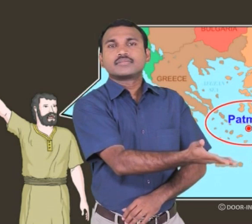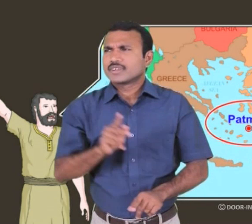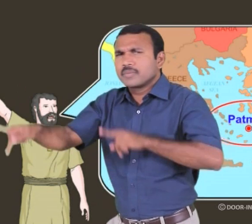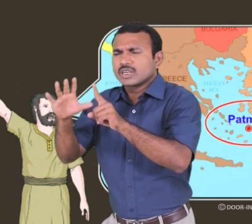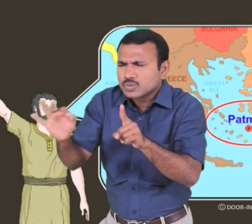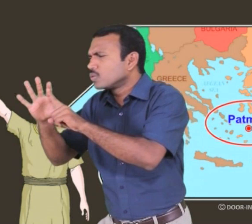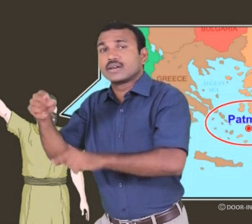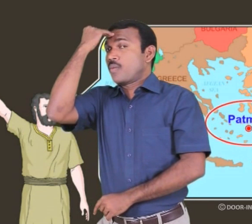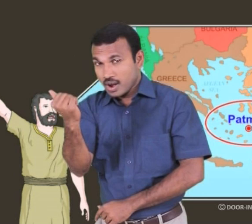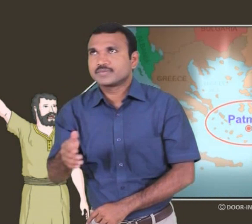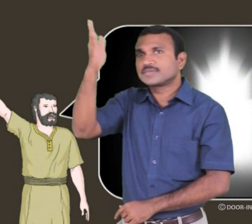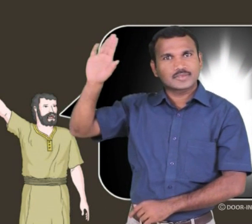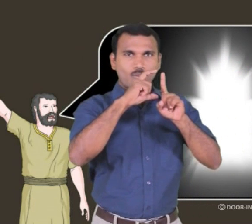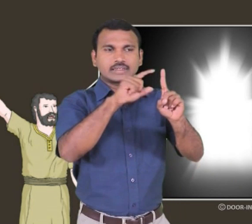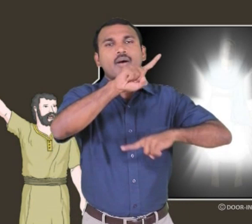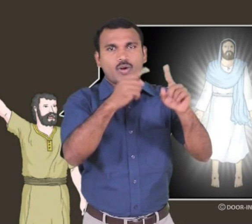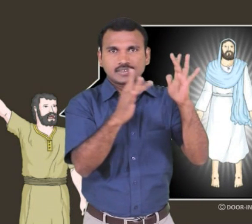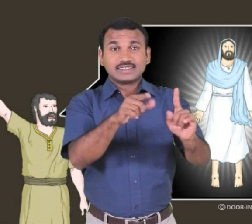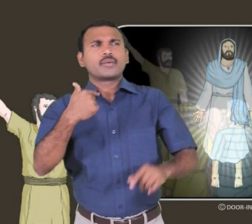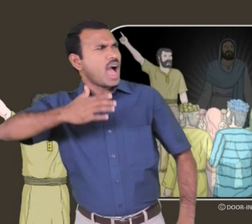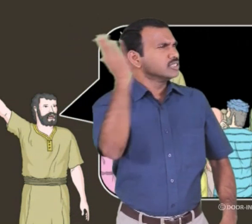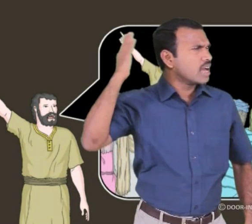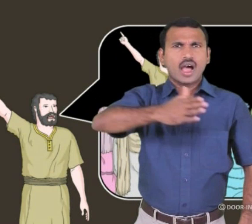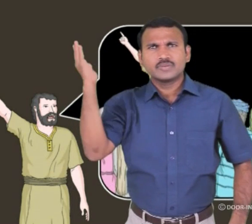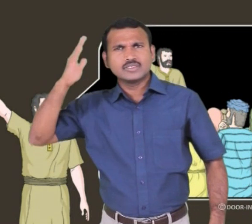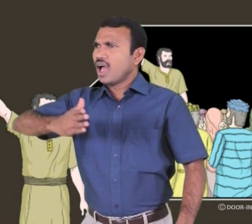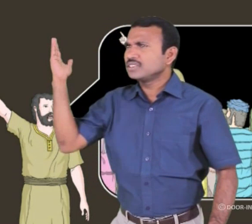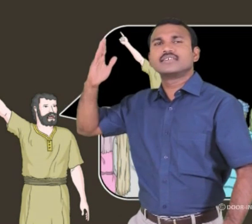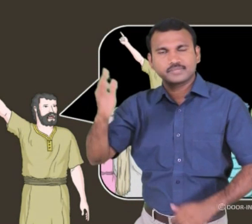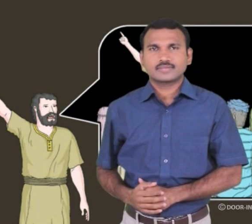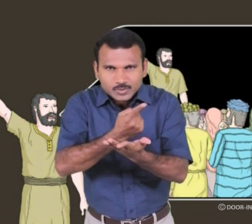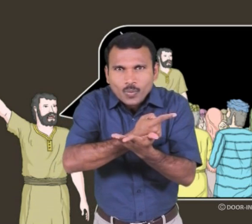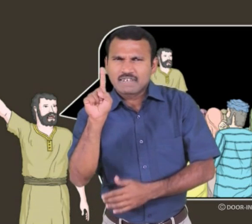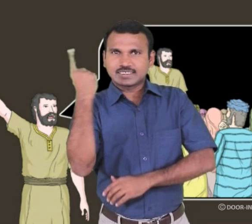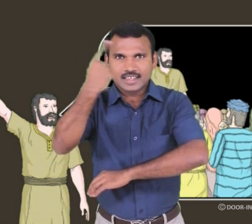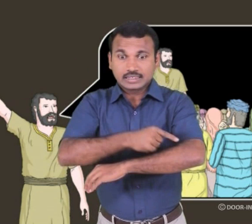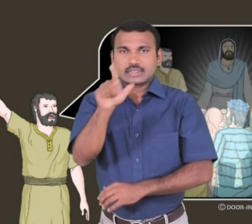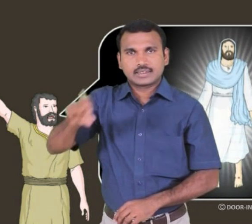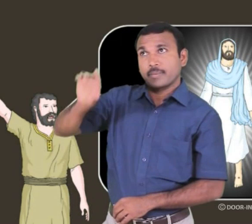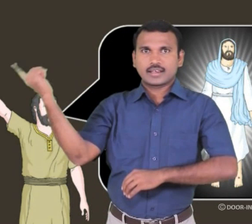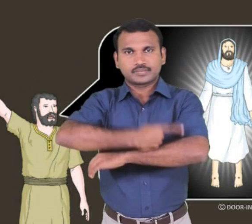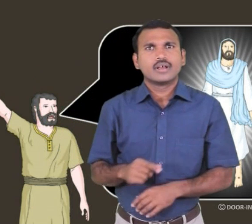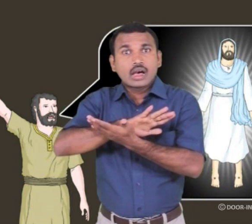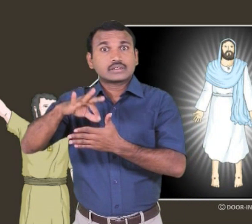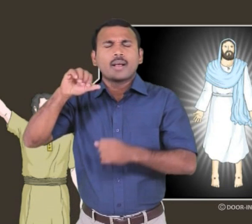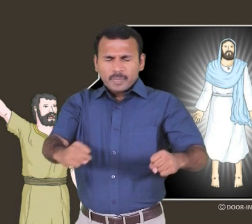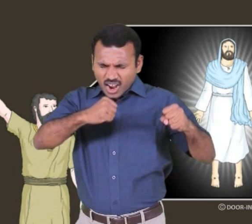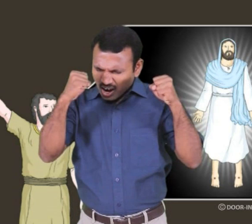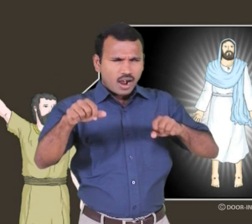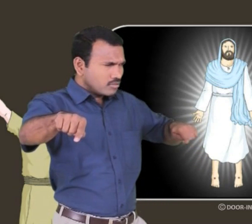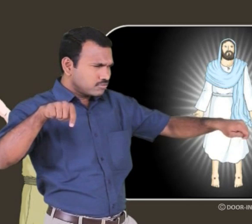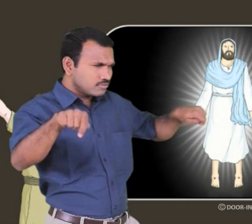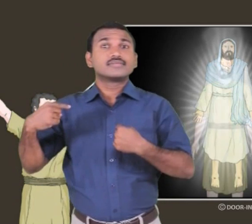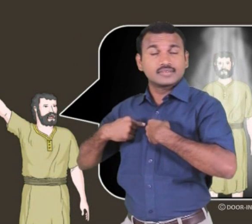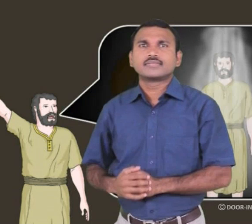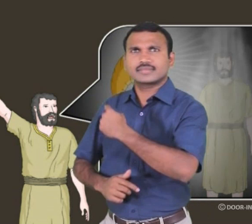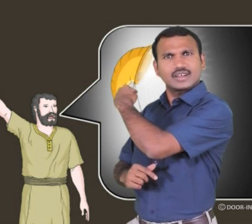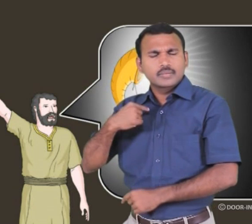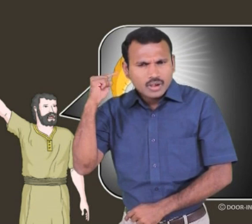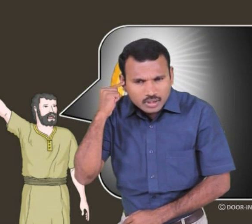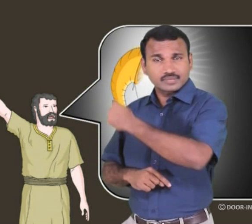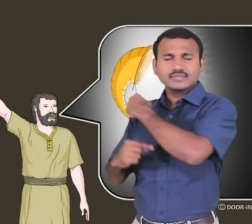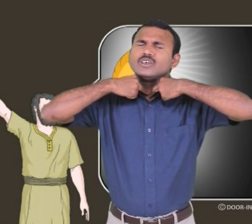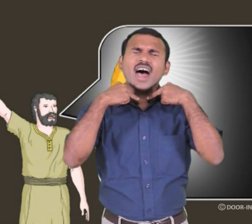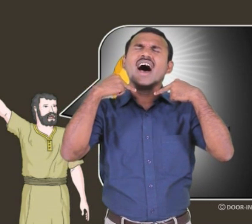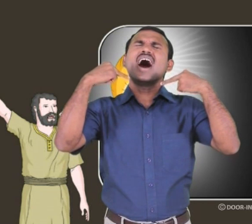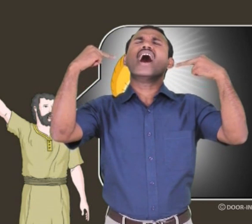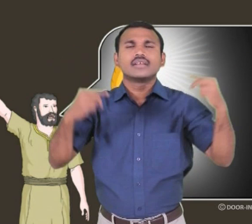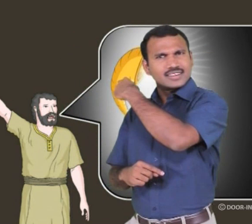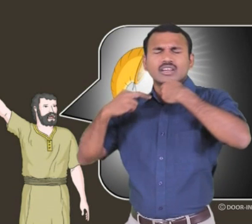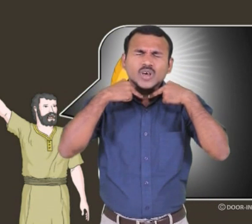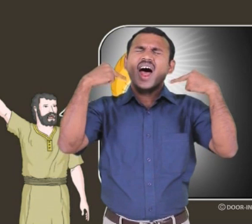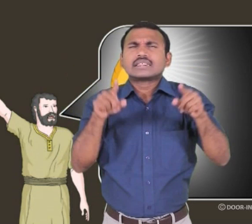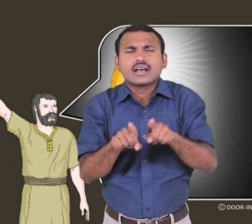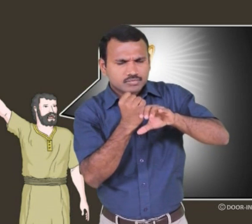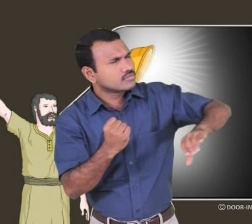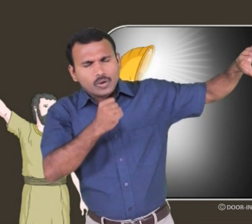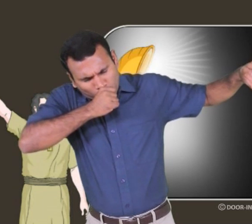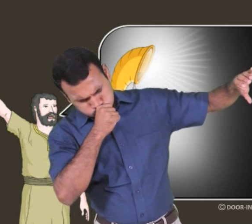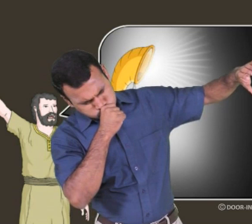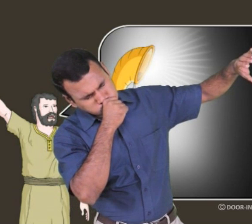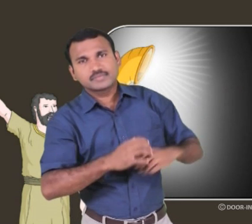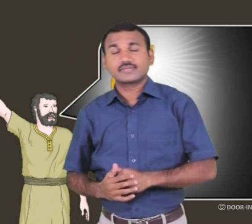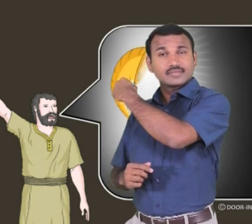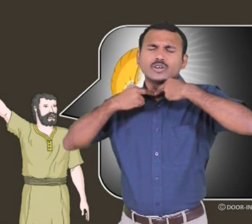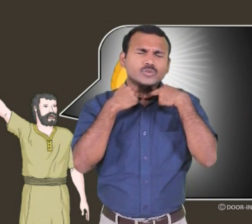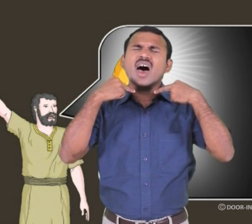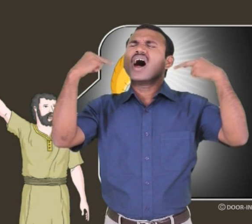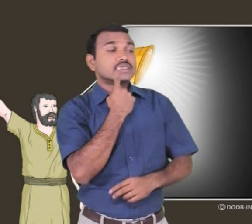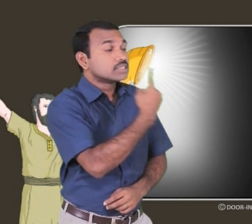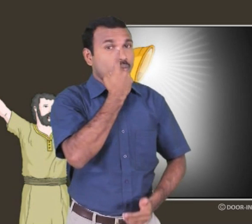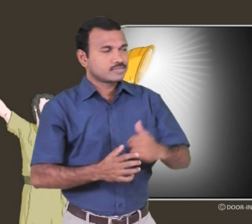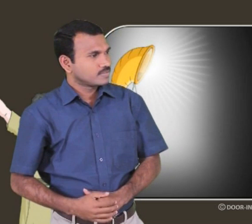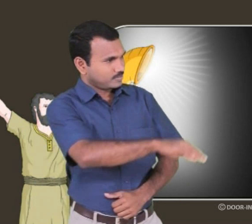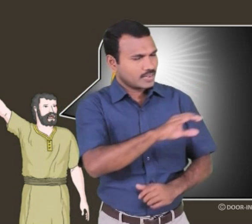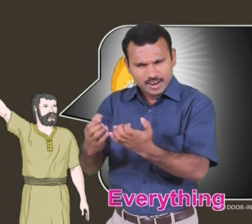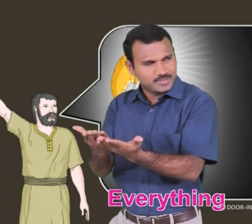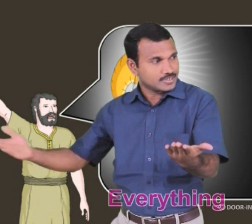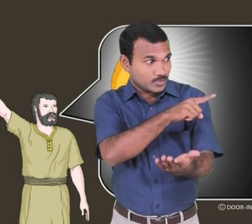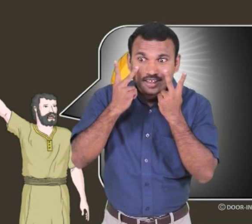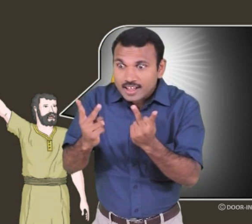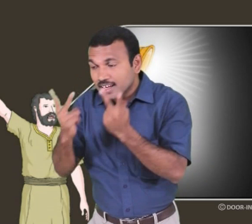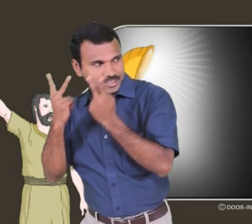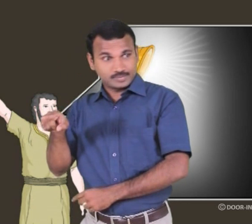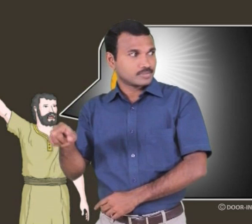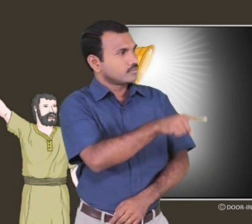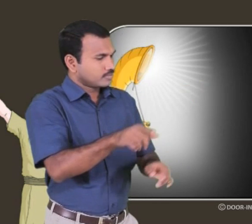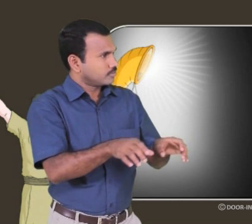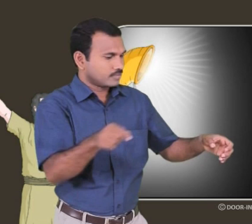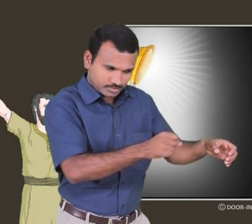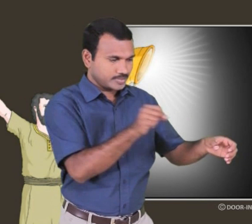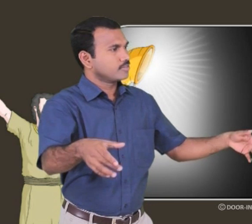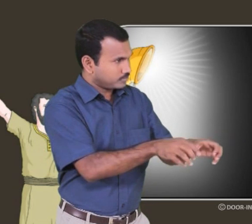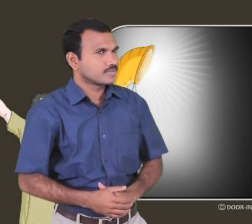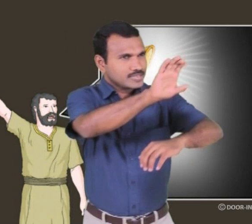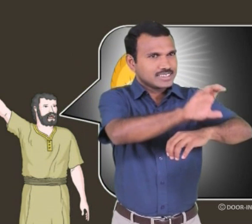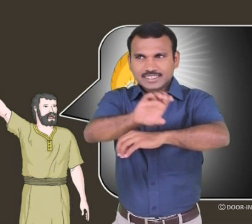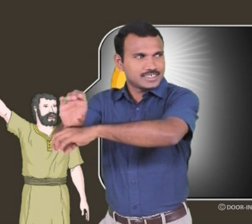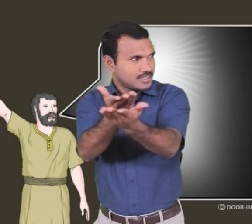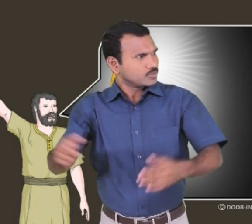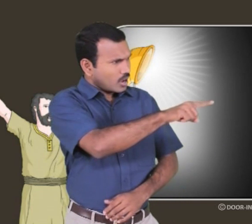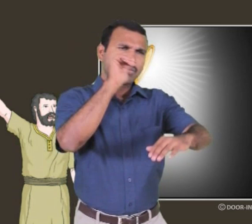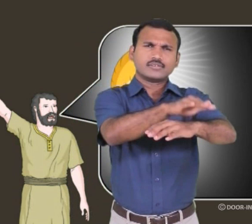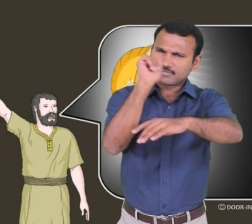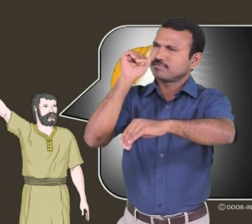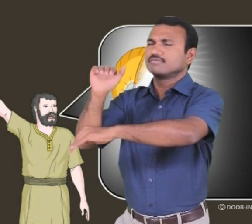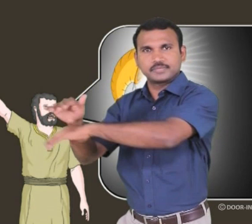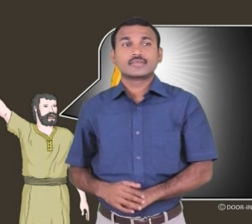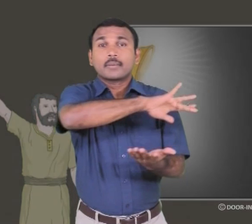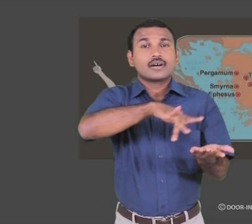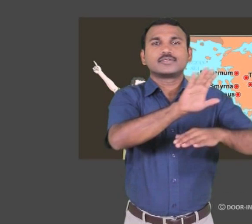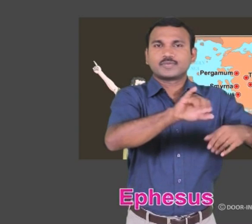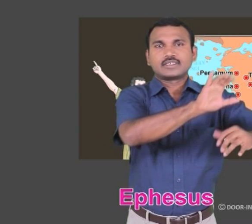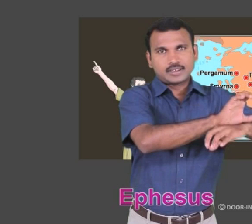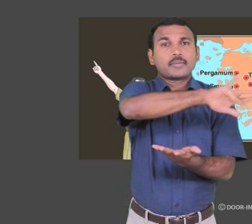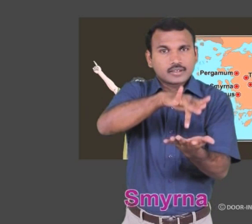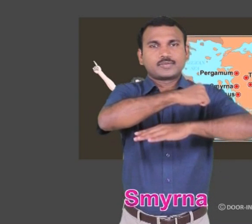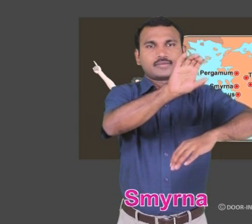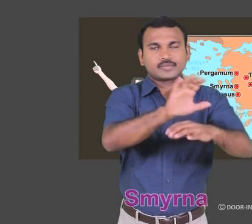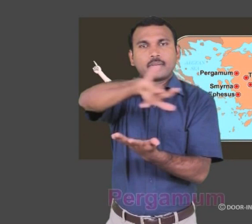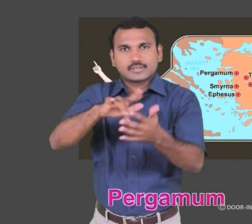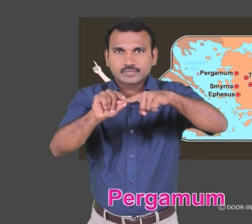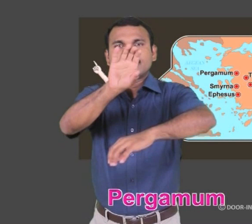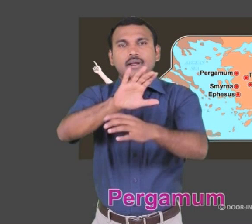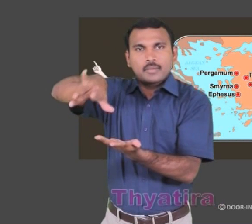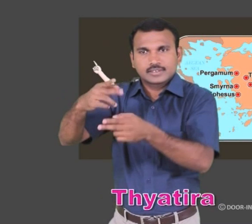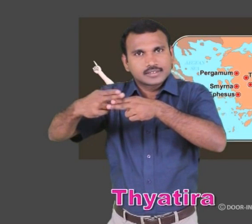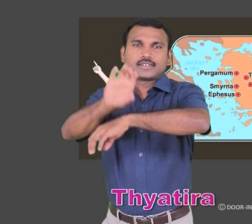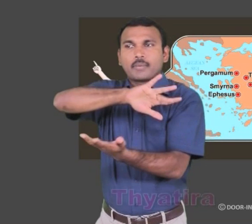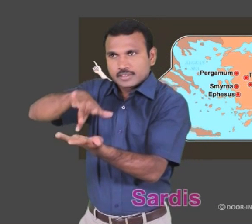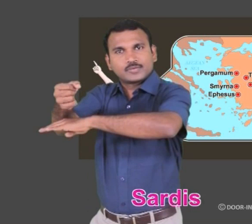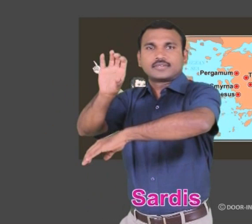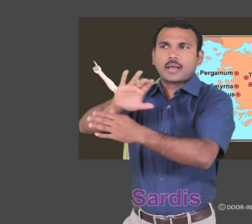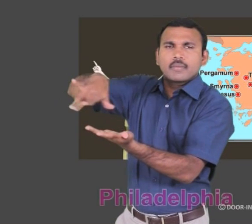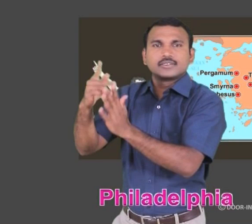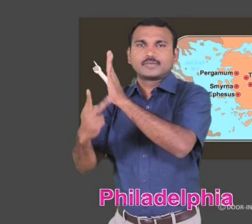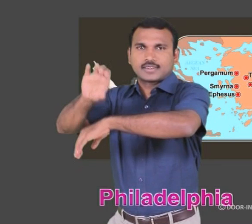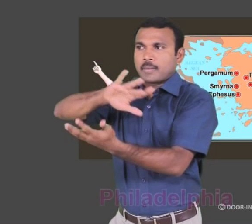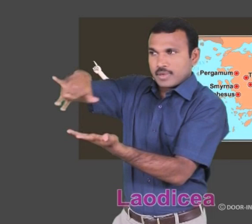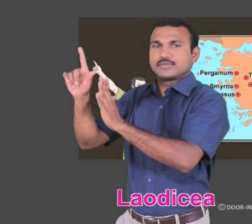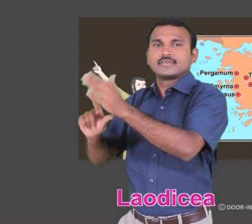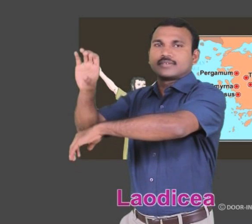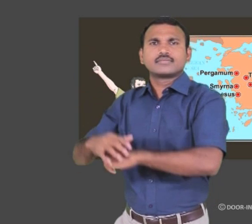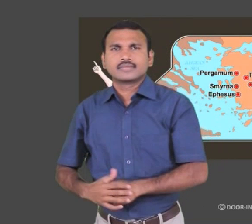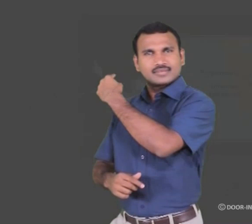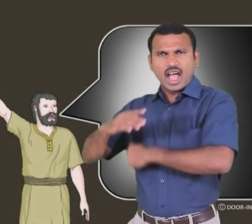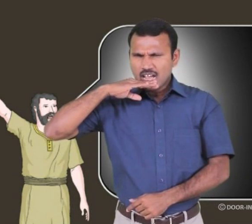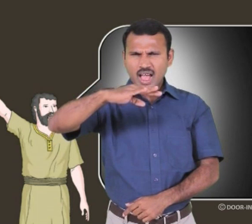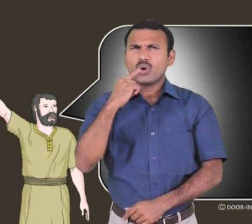On the Lord’s day I was in the Spirit, and I heard behind me a loud voice like a trumpet, saying, “Write on a scroll what you see and send it to the seven churches: to Ephesus, Smyrna, Pergamum, Thyatira, Sardis, Philadelphia, and Laodicea.”